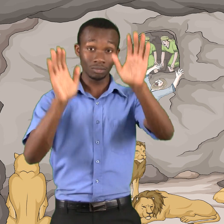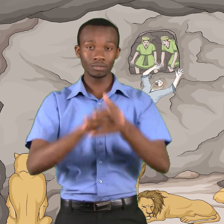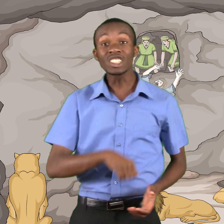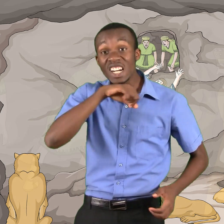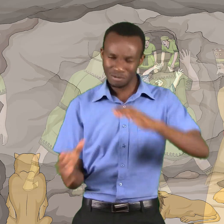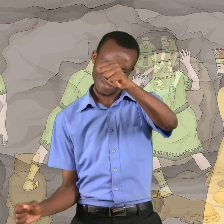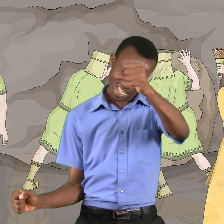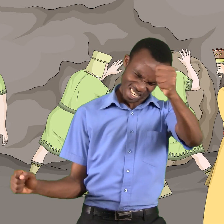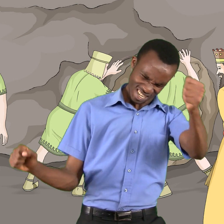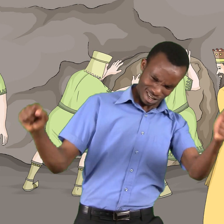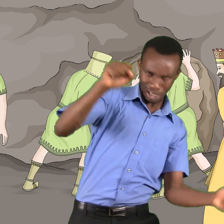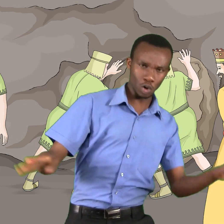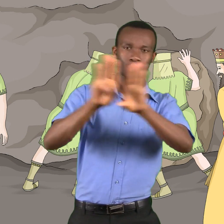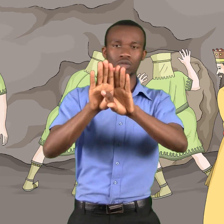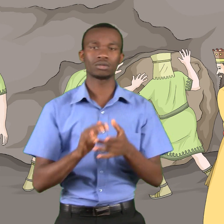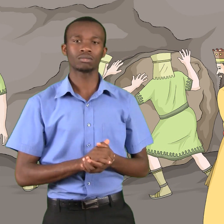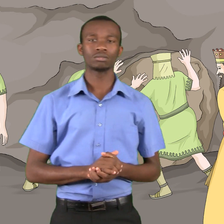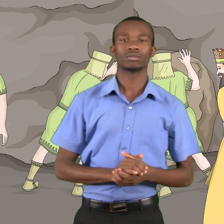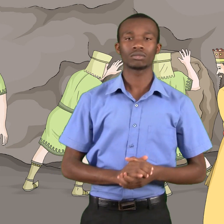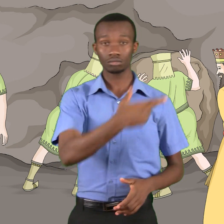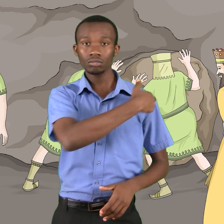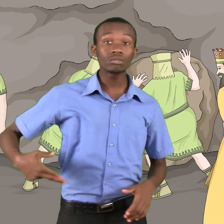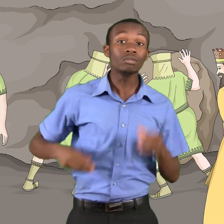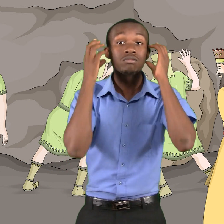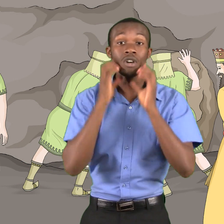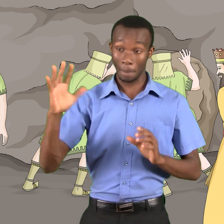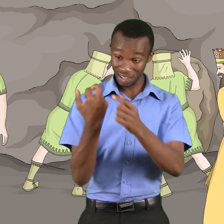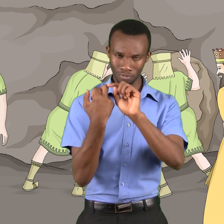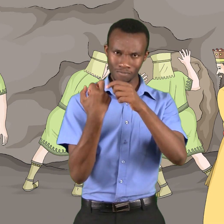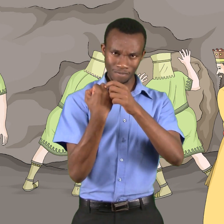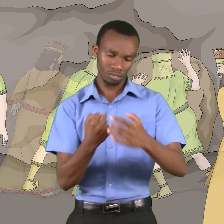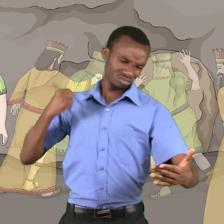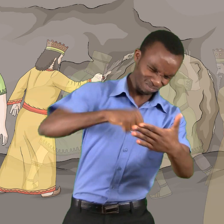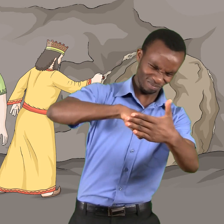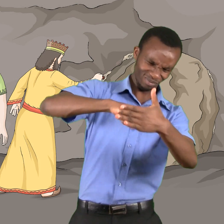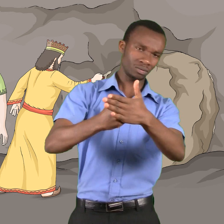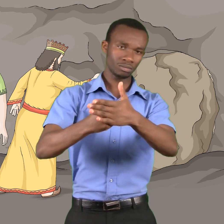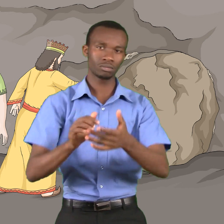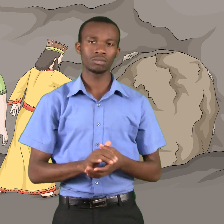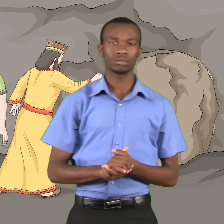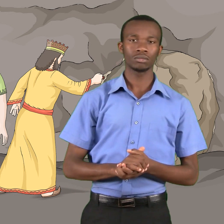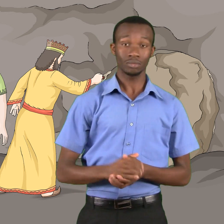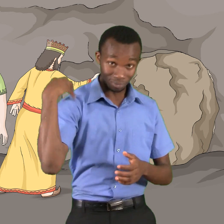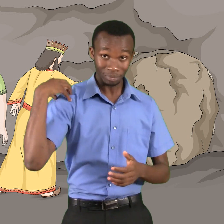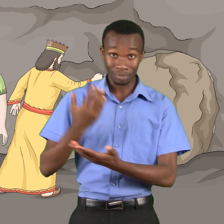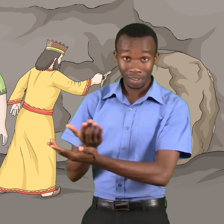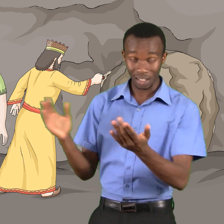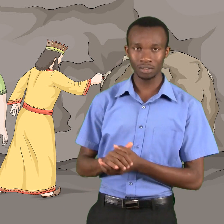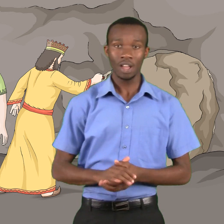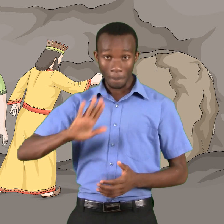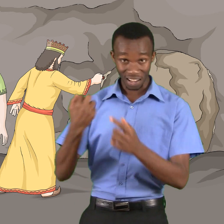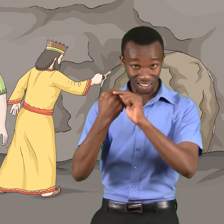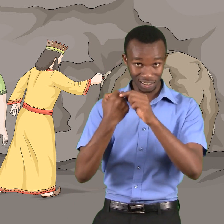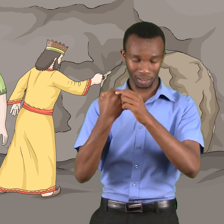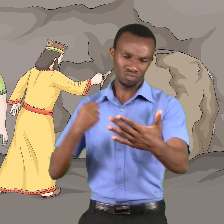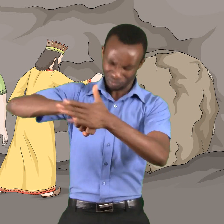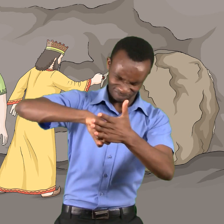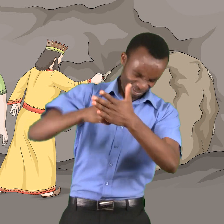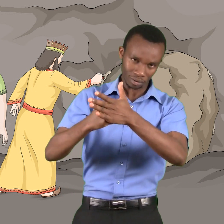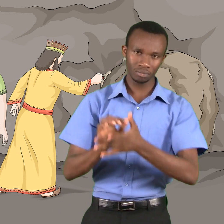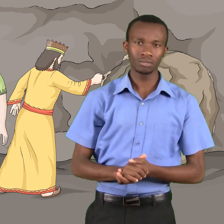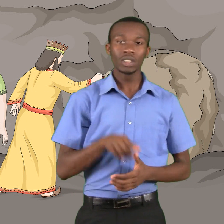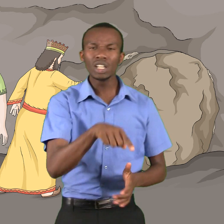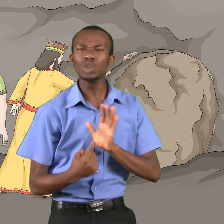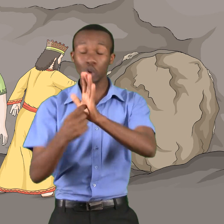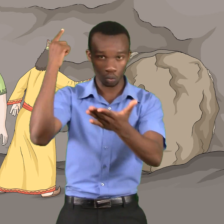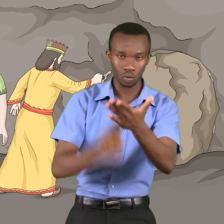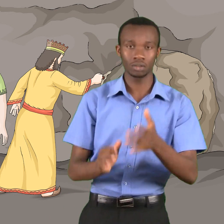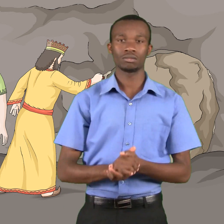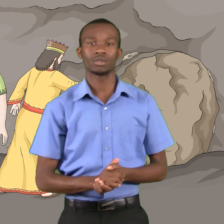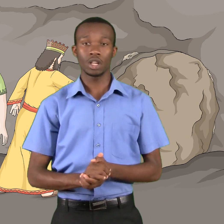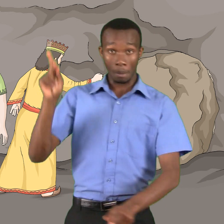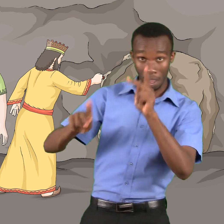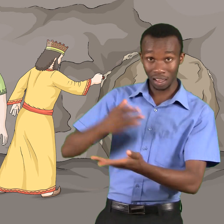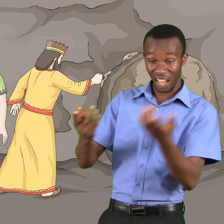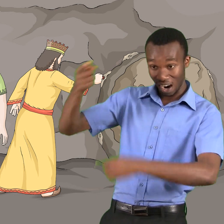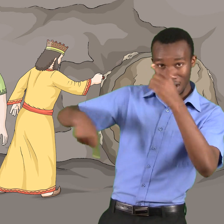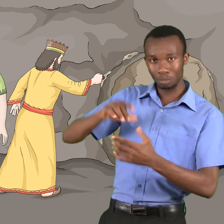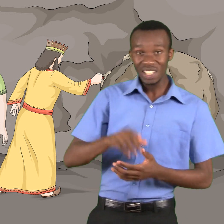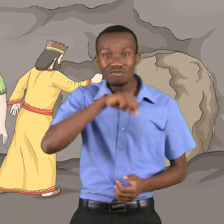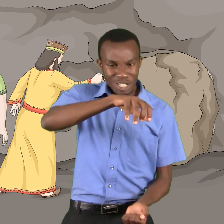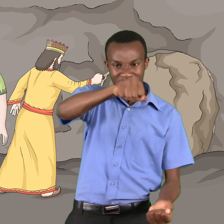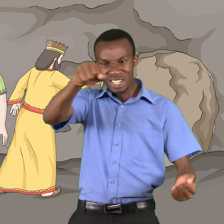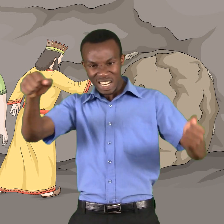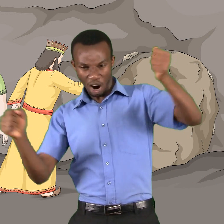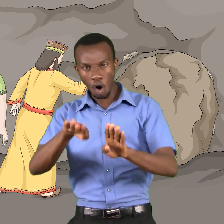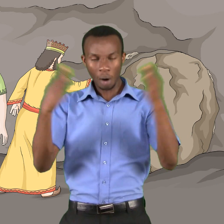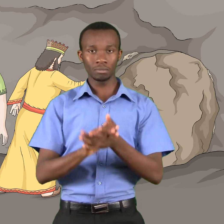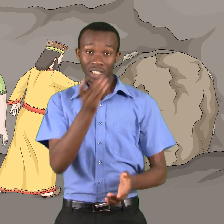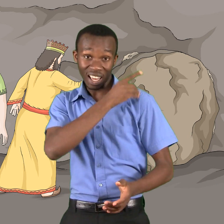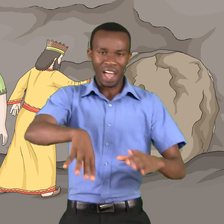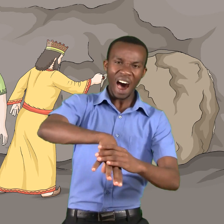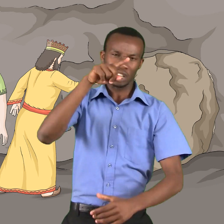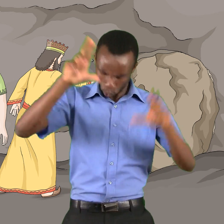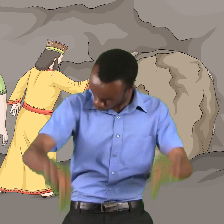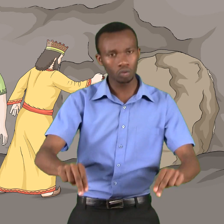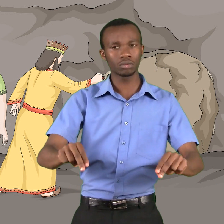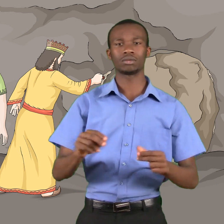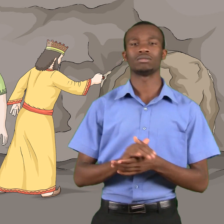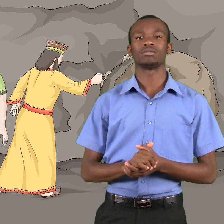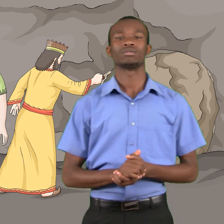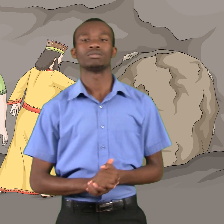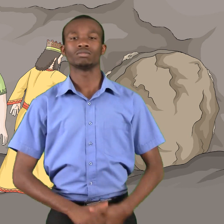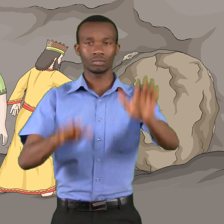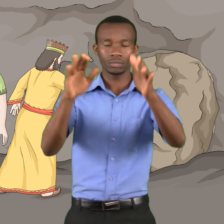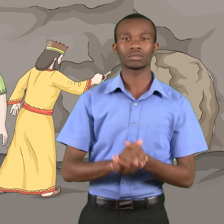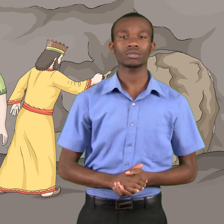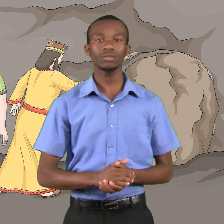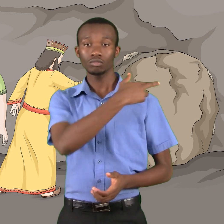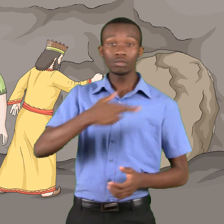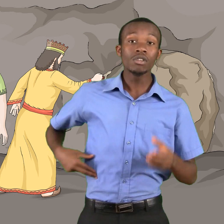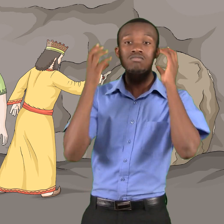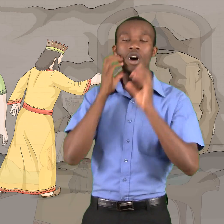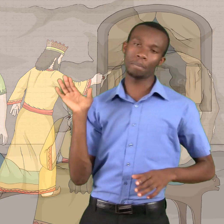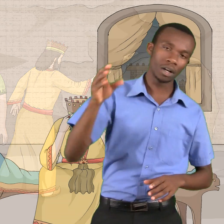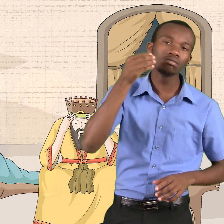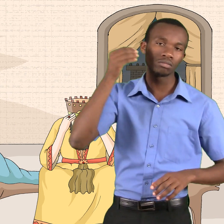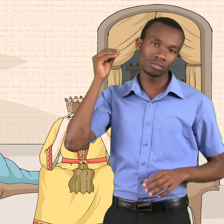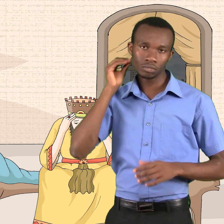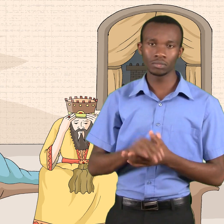A stone was brought and placed over the mouth of the den, and the king sealed it with his own signet ring and with the rings of his nobles, so that nothing concerning Daniel could be changed.